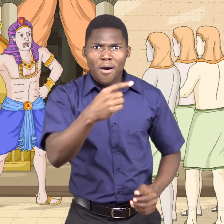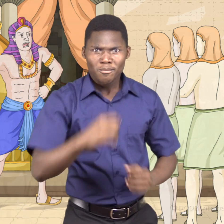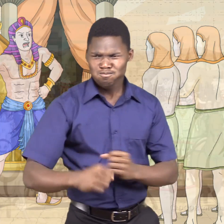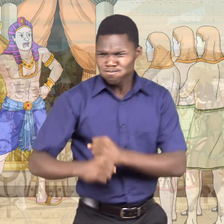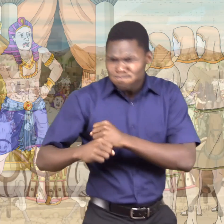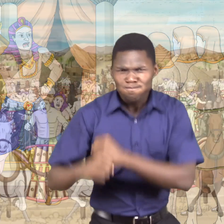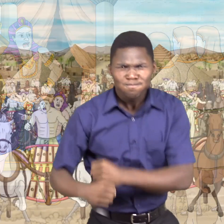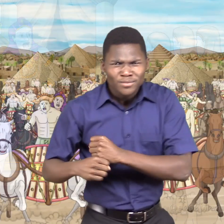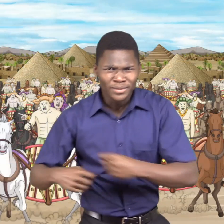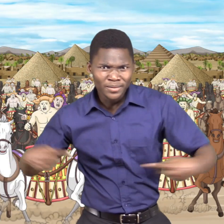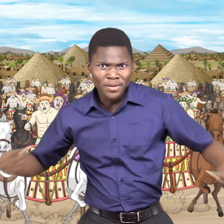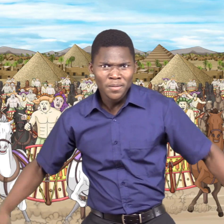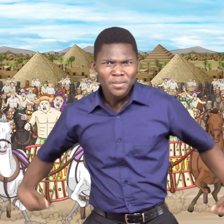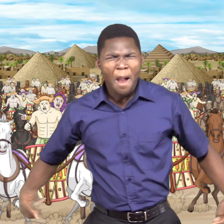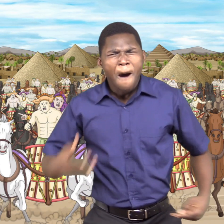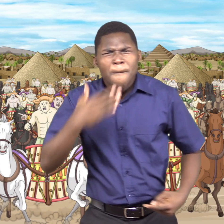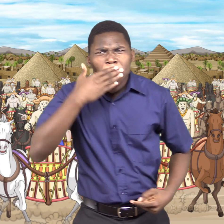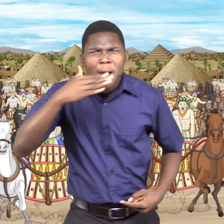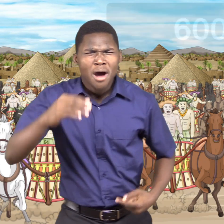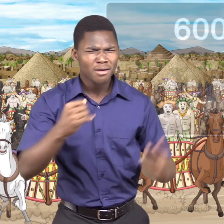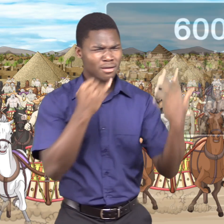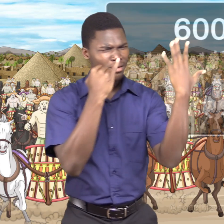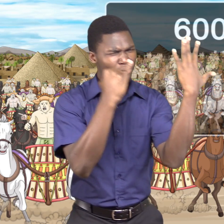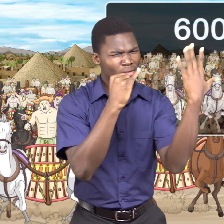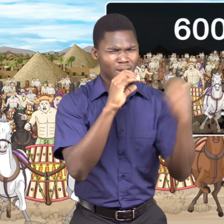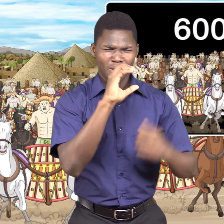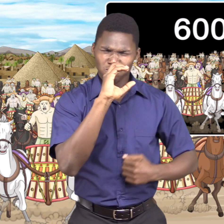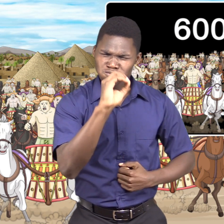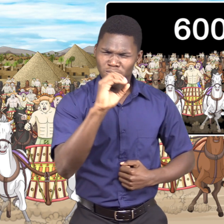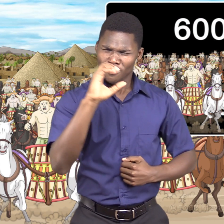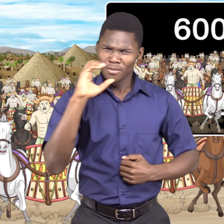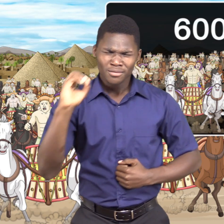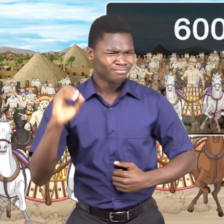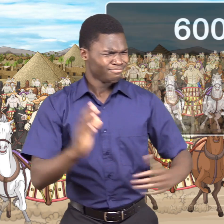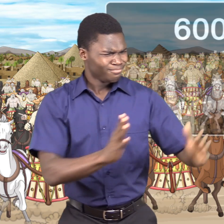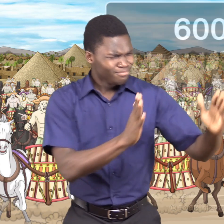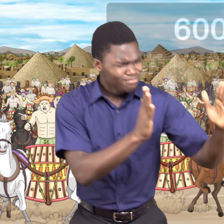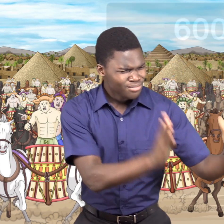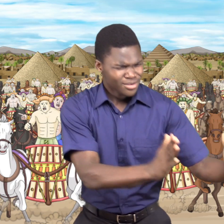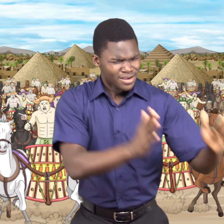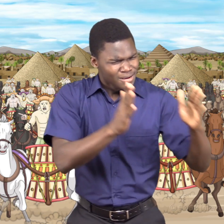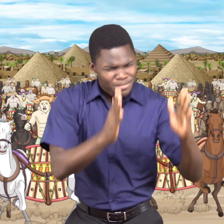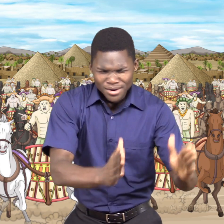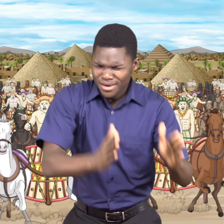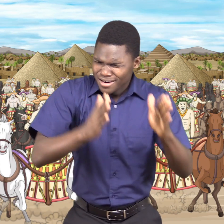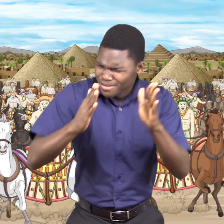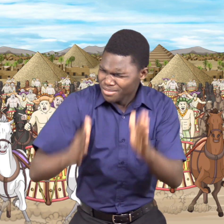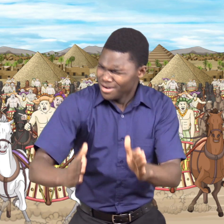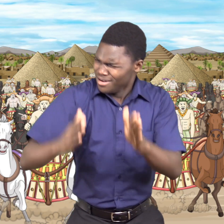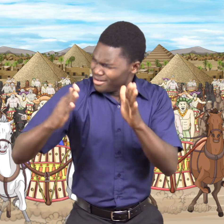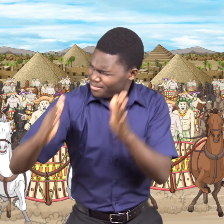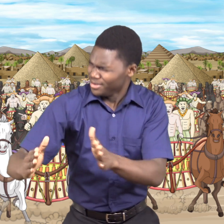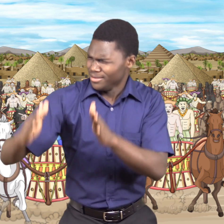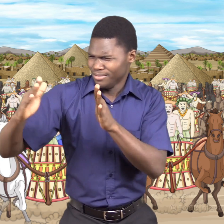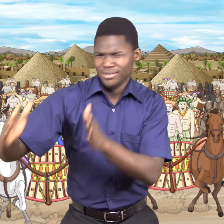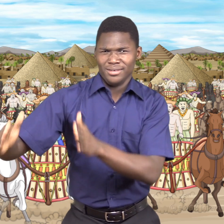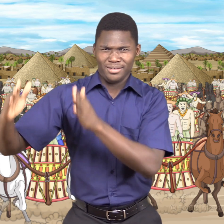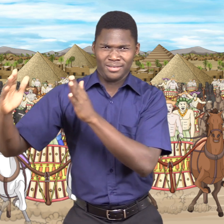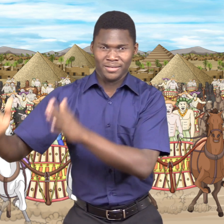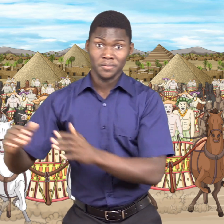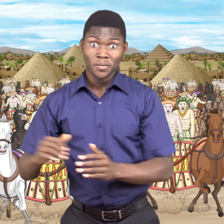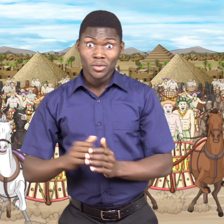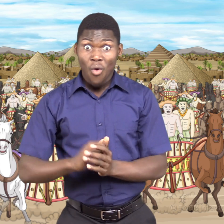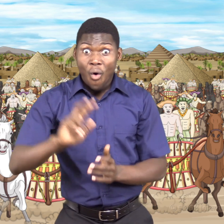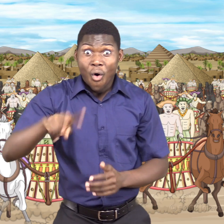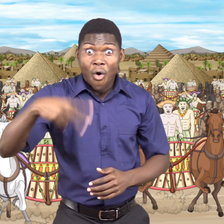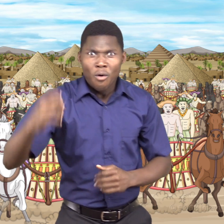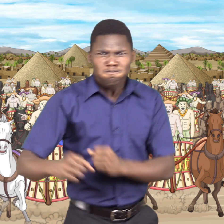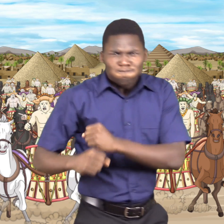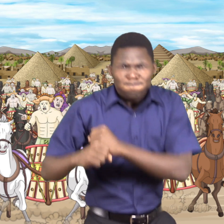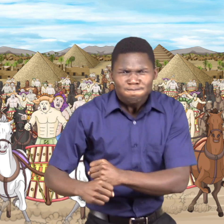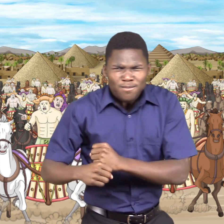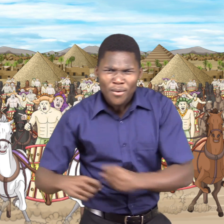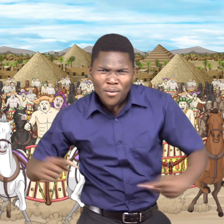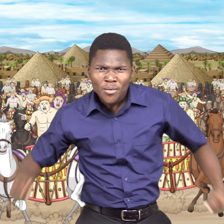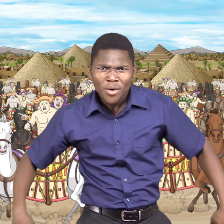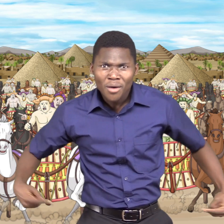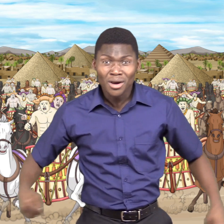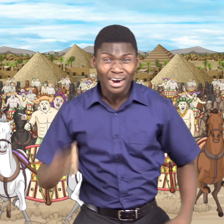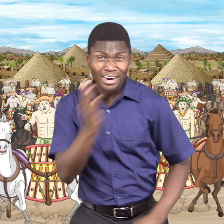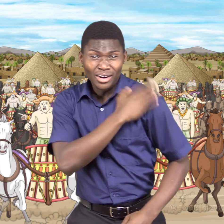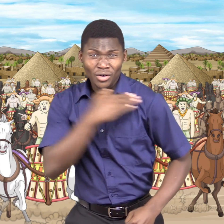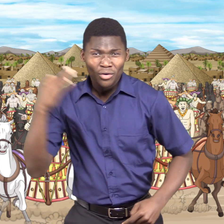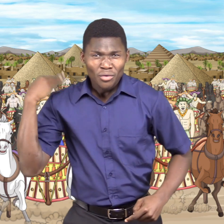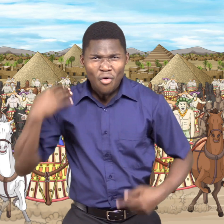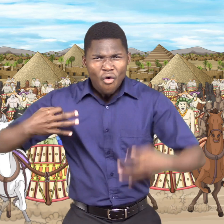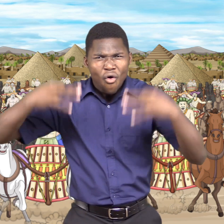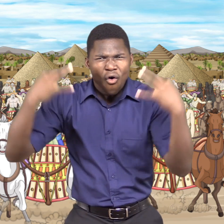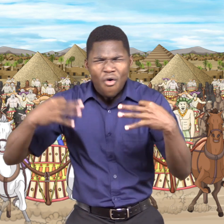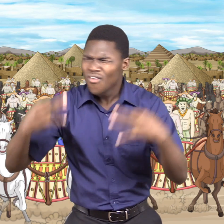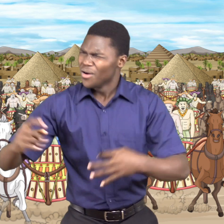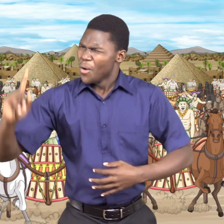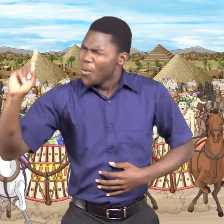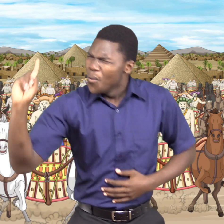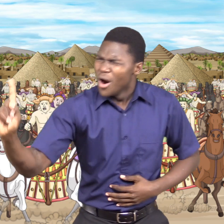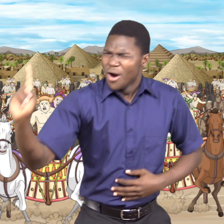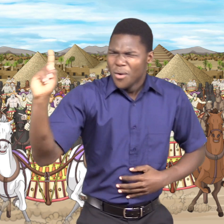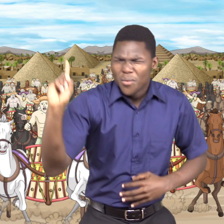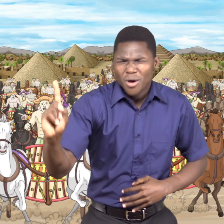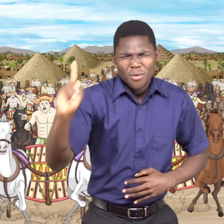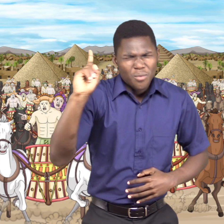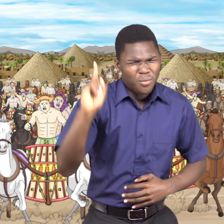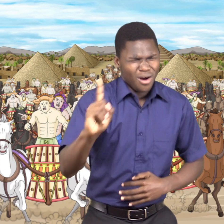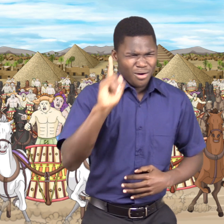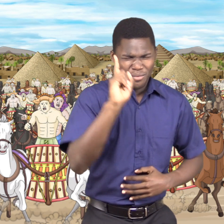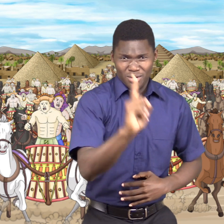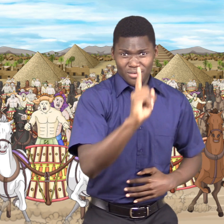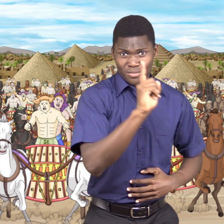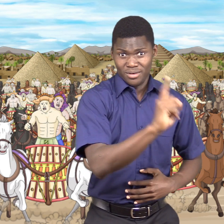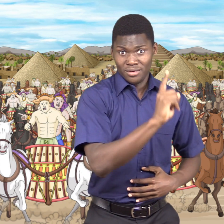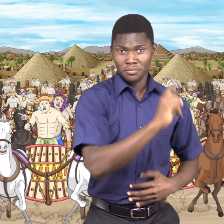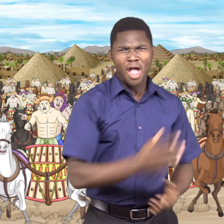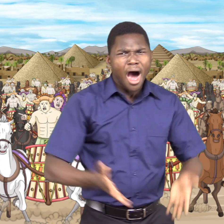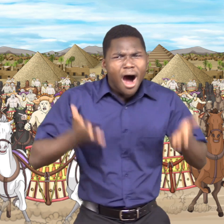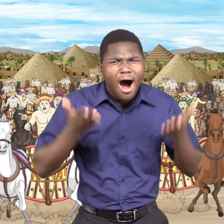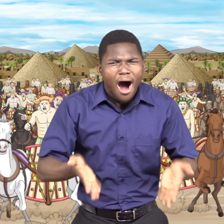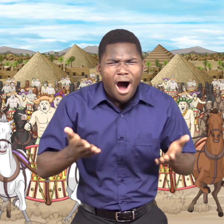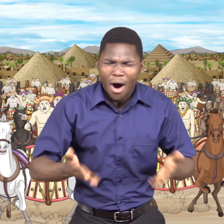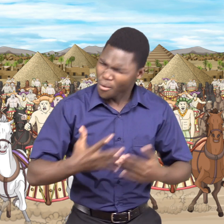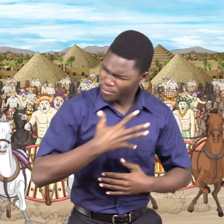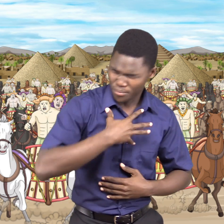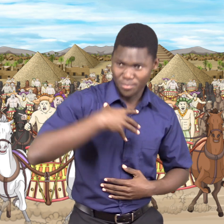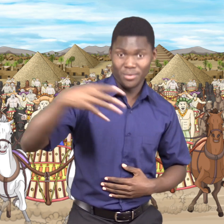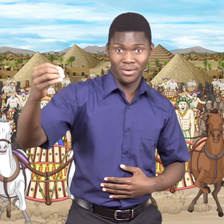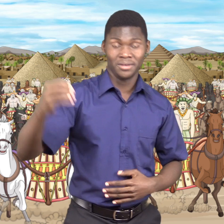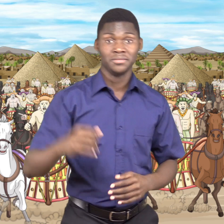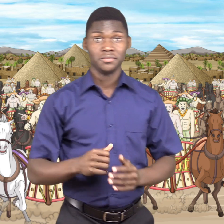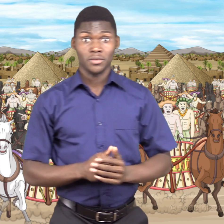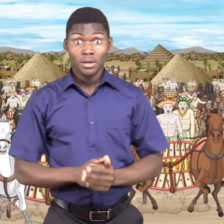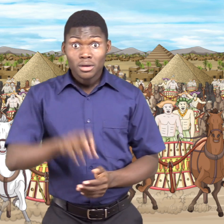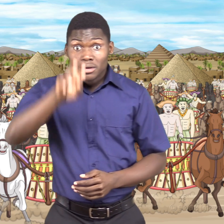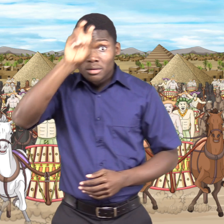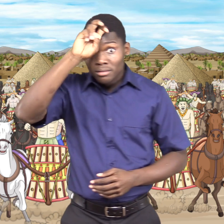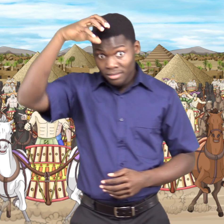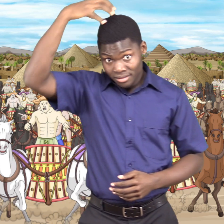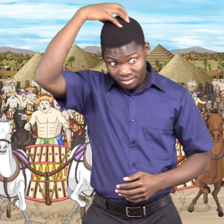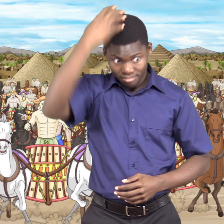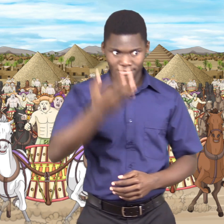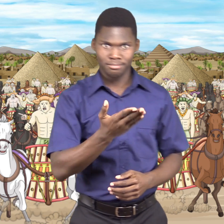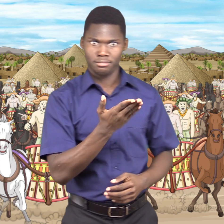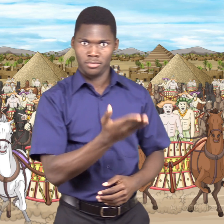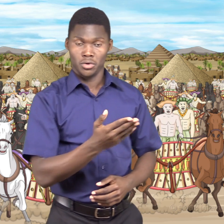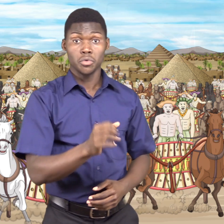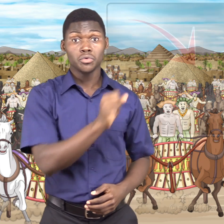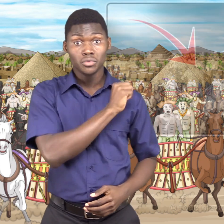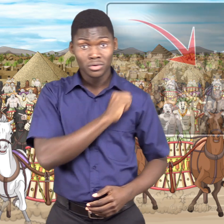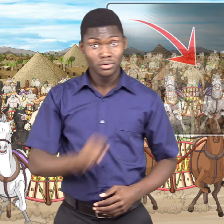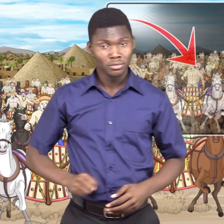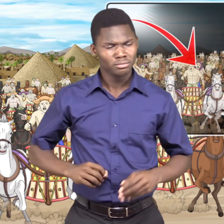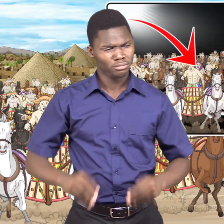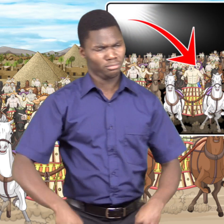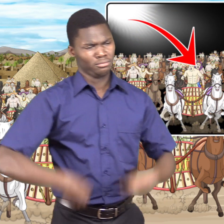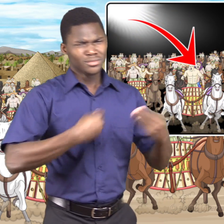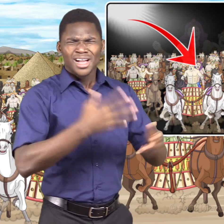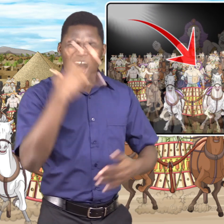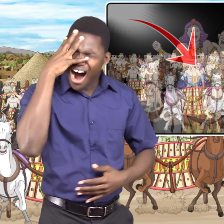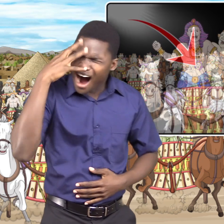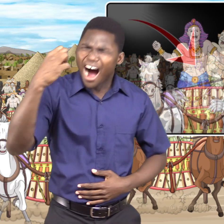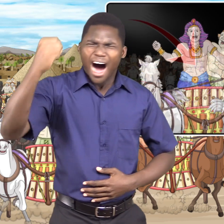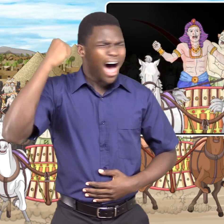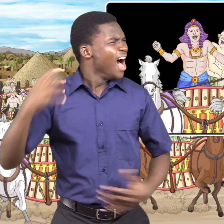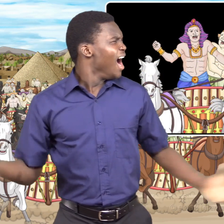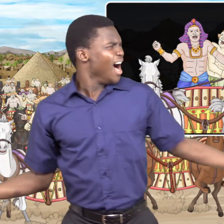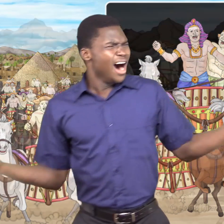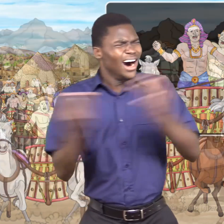He took 600 of the best chariots, and all the other chariots of Egypt, with officers over all of them.